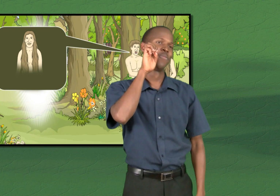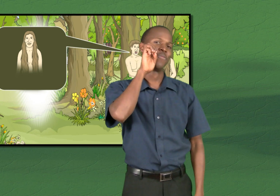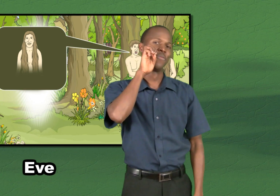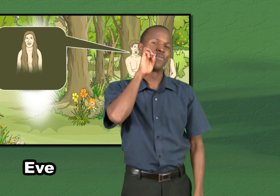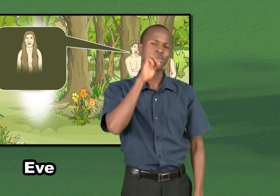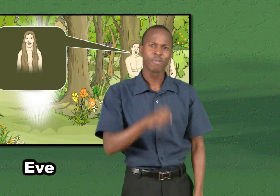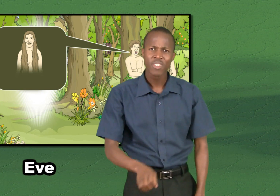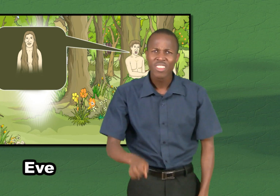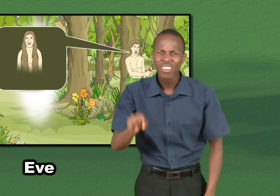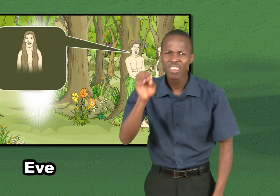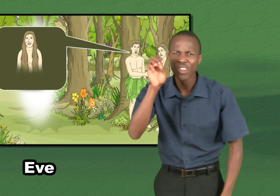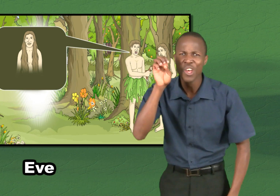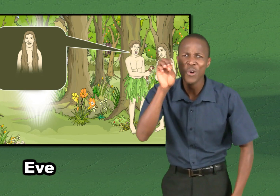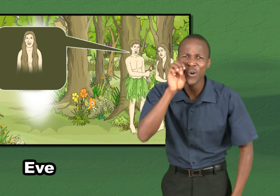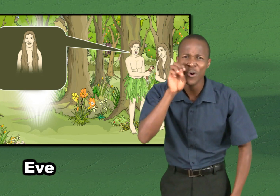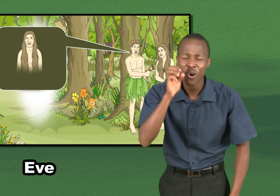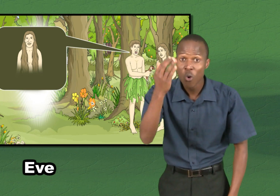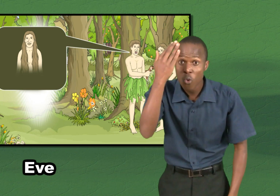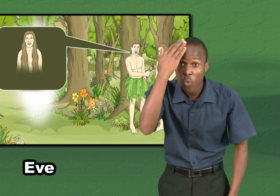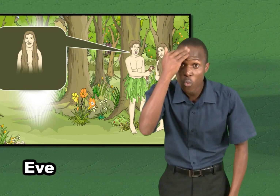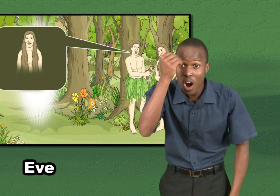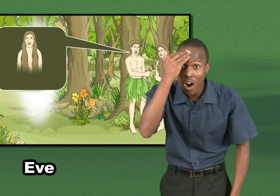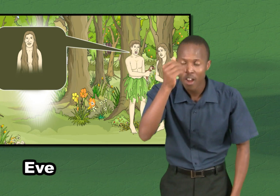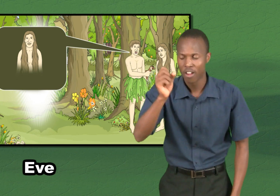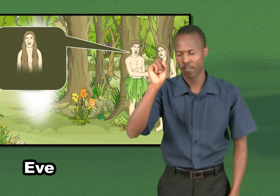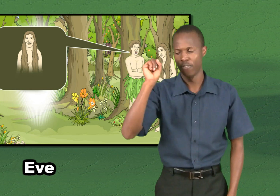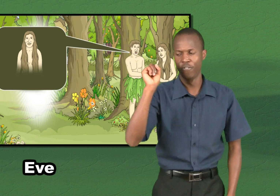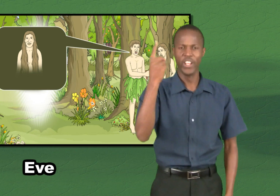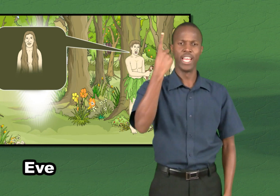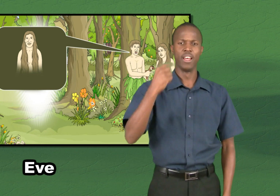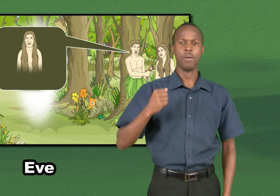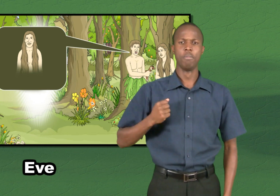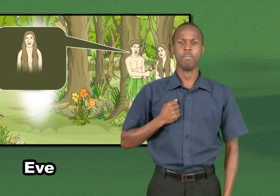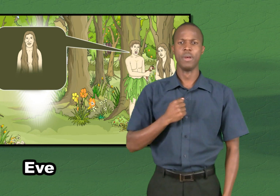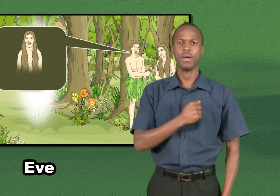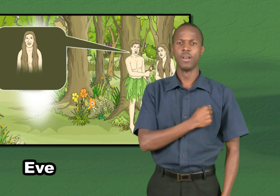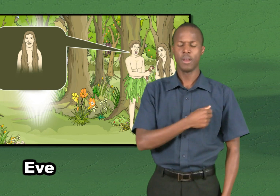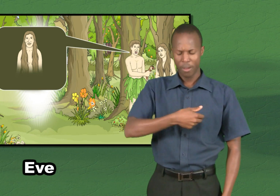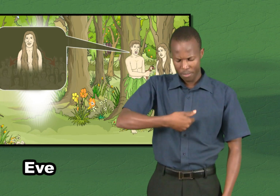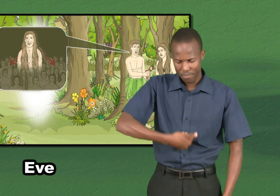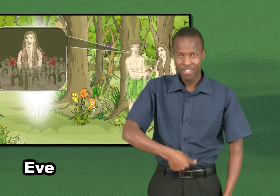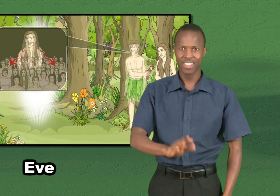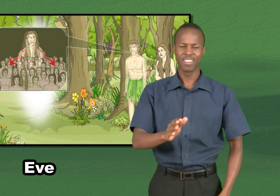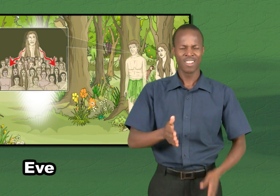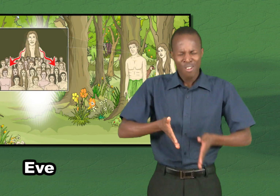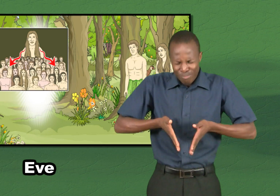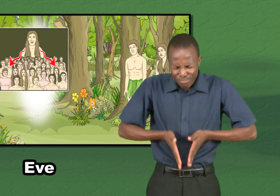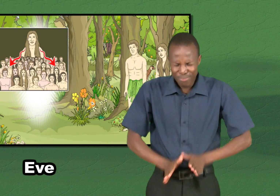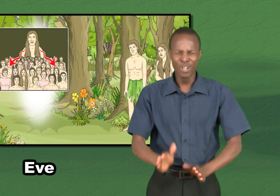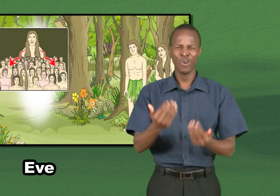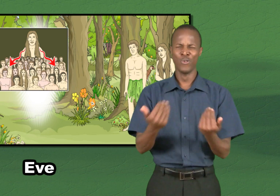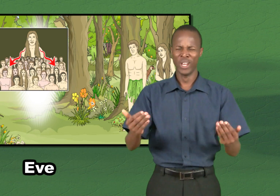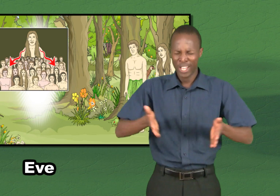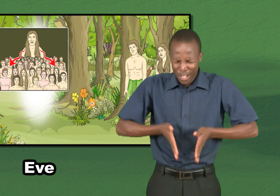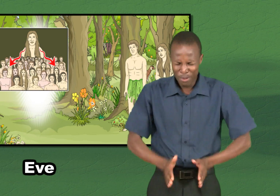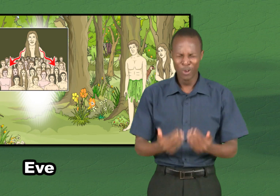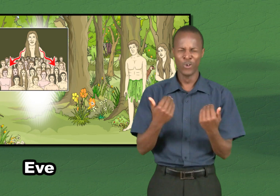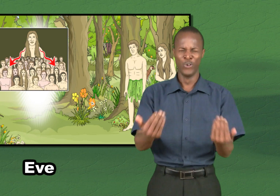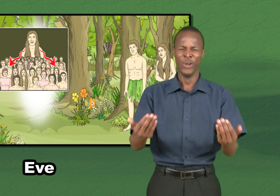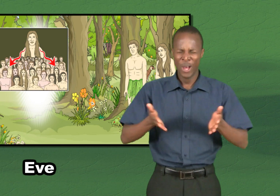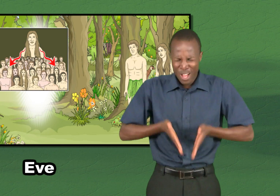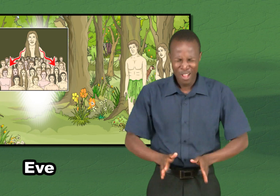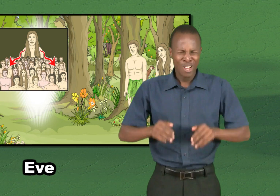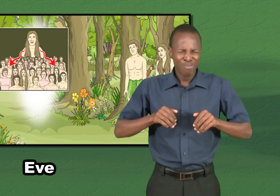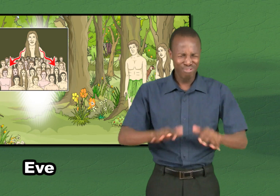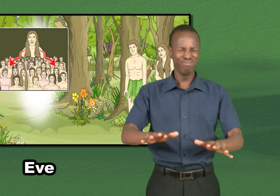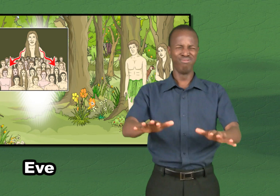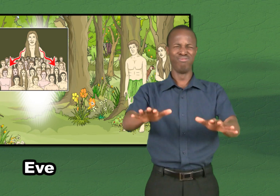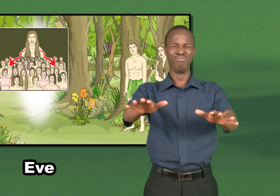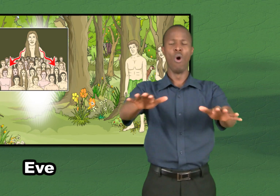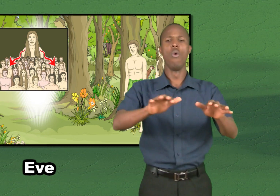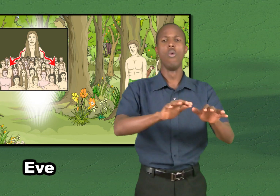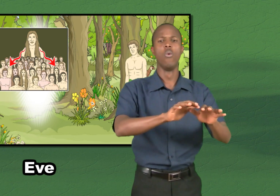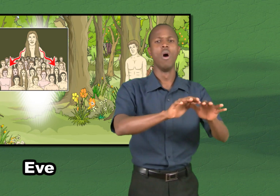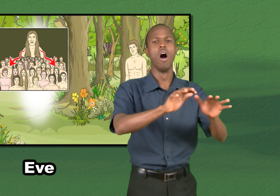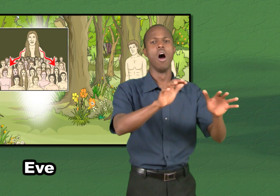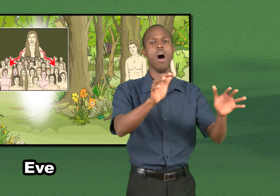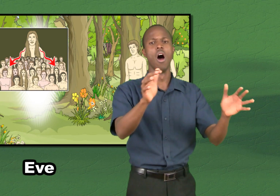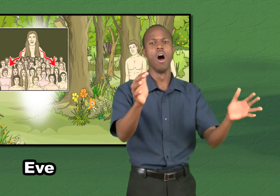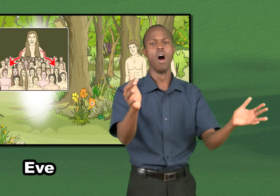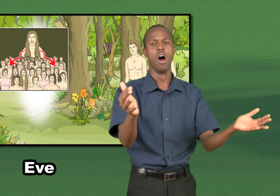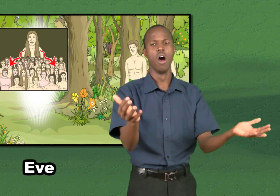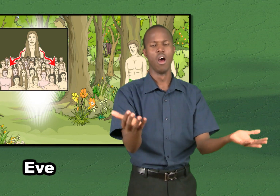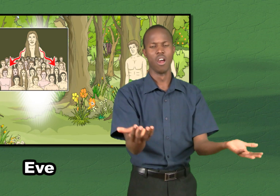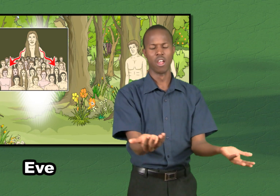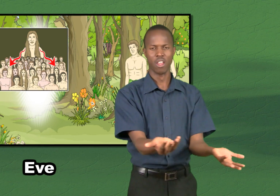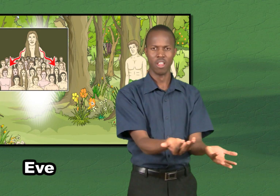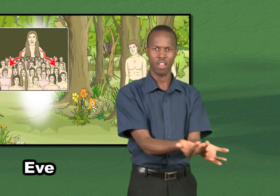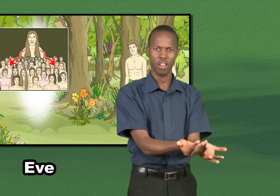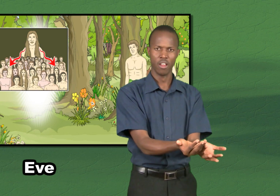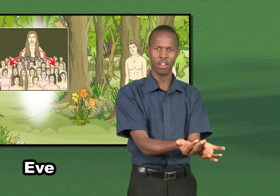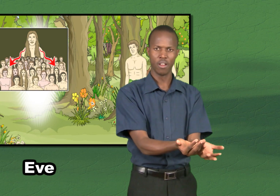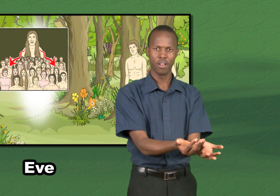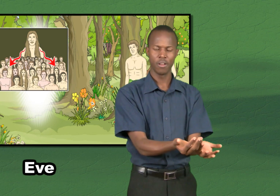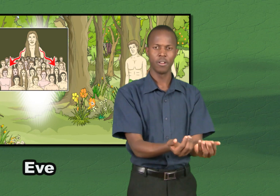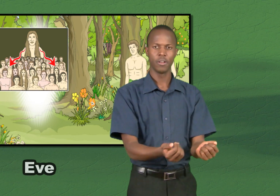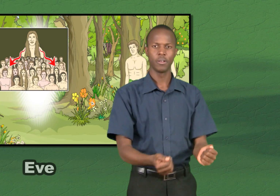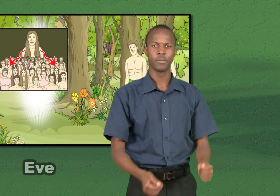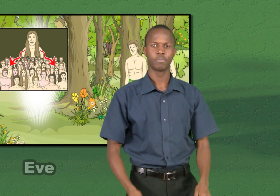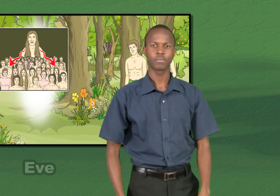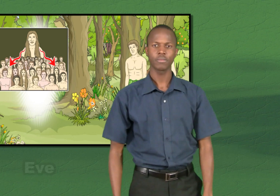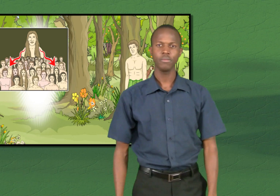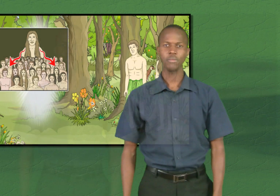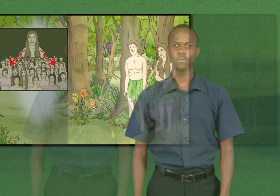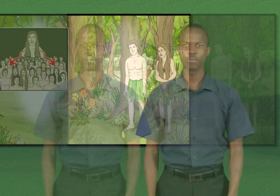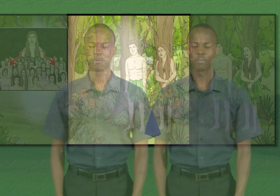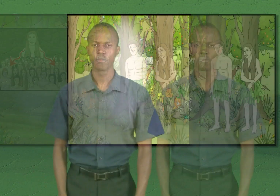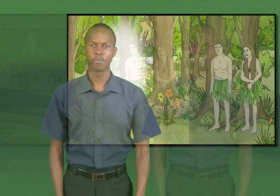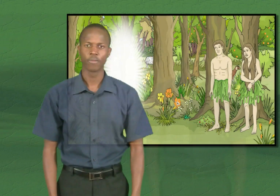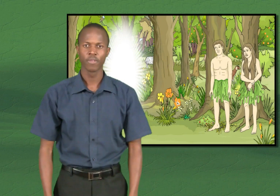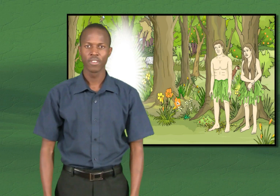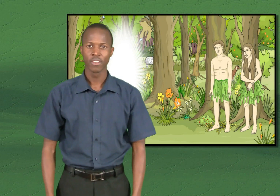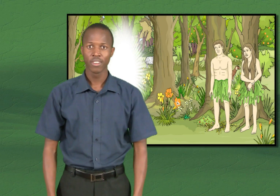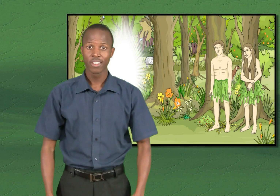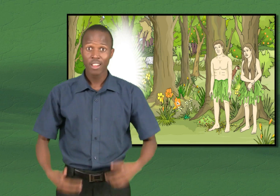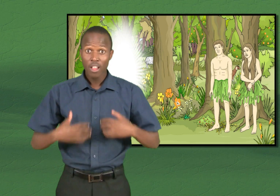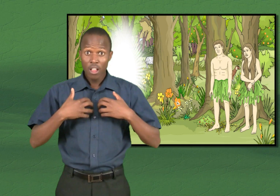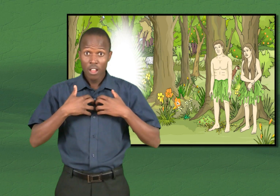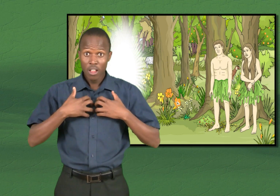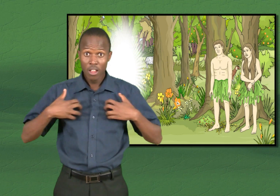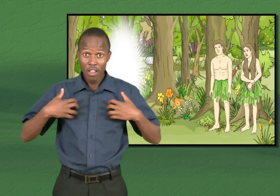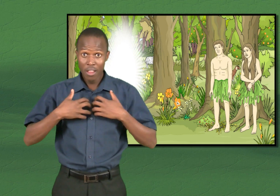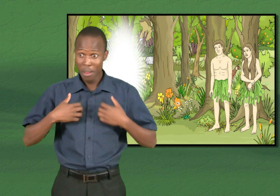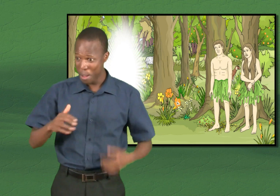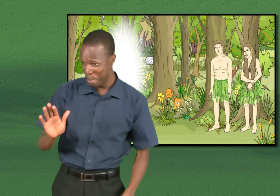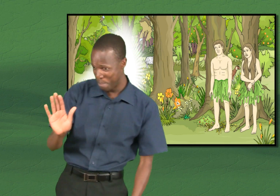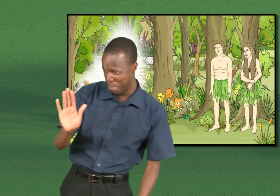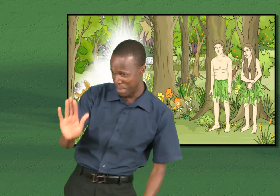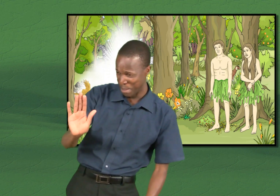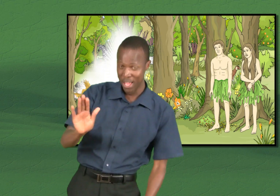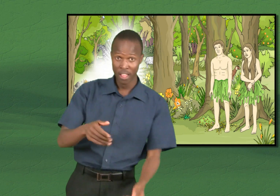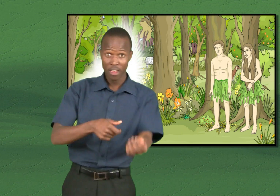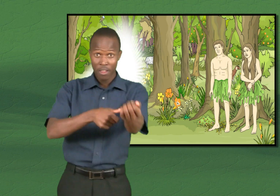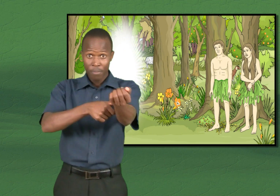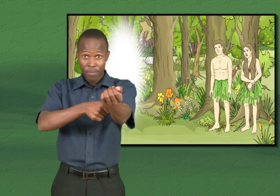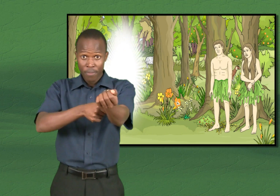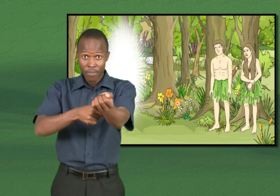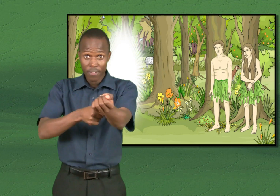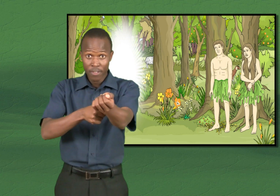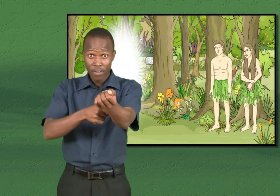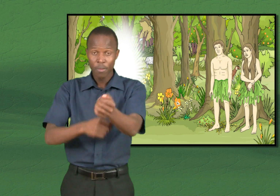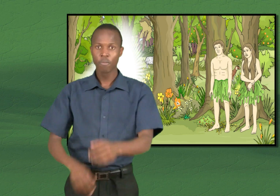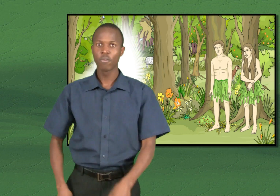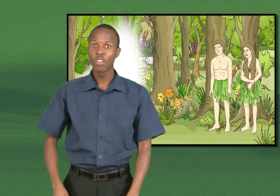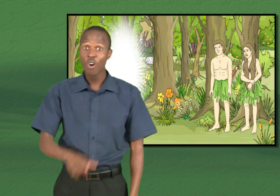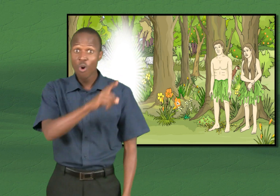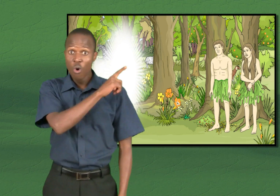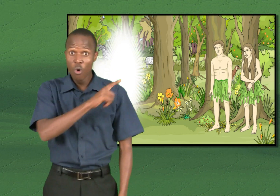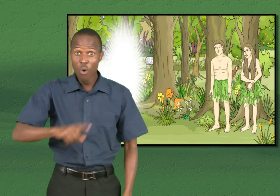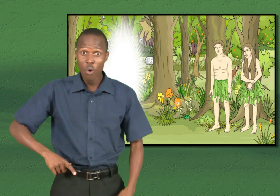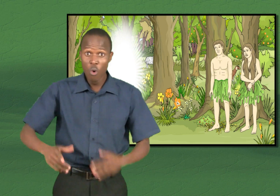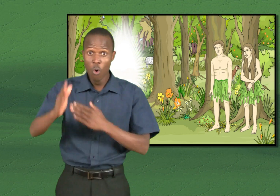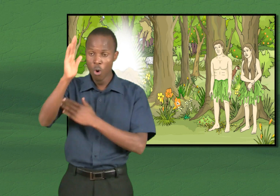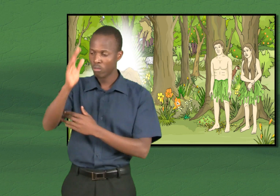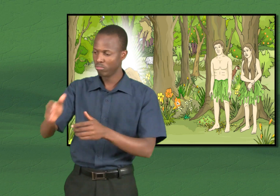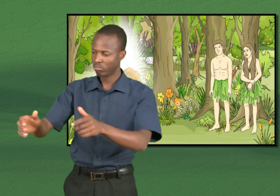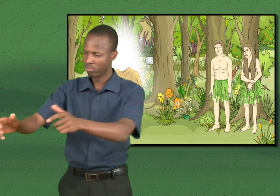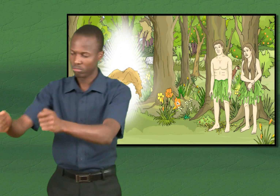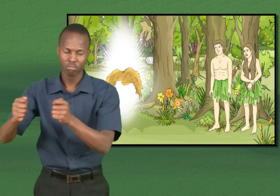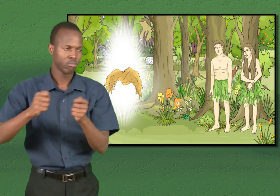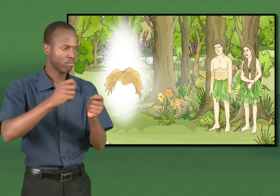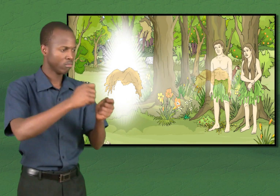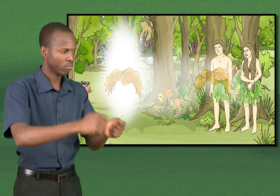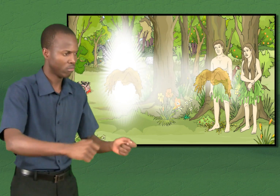For dust you are, and to dust you shall return.” And Adam named his wife Eve, because she would be the mother of all the living.